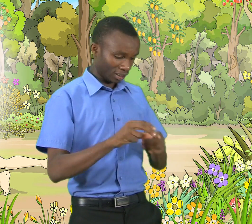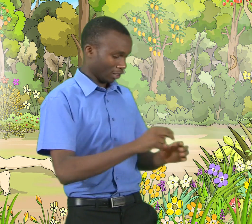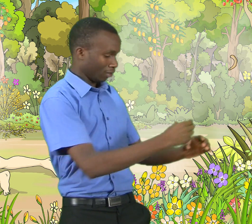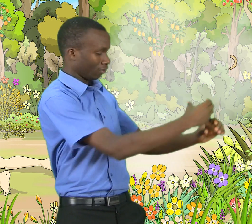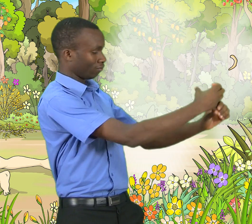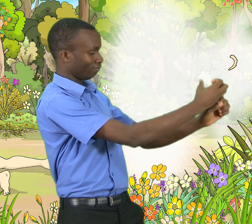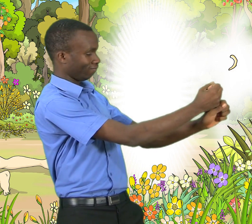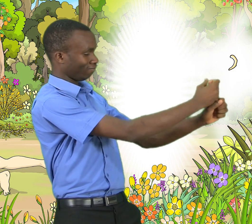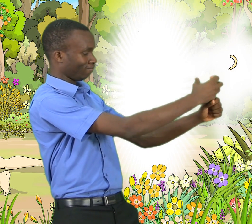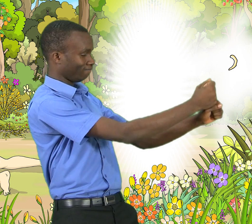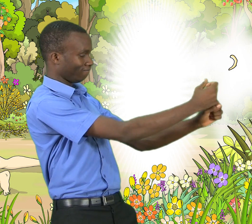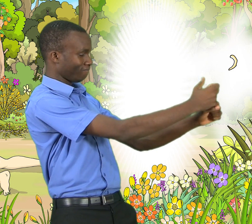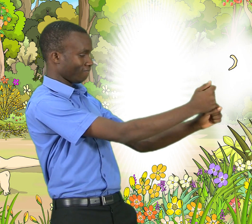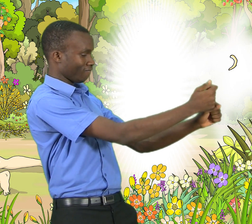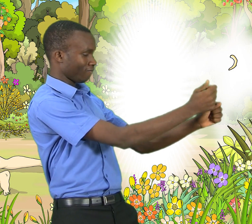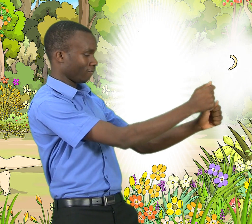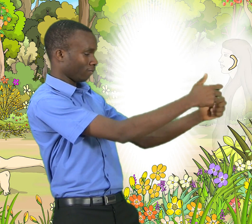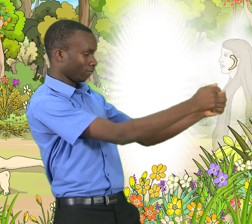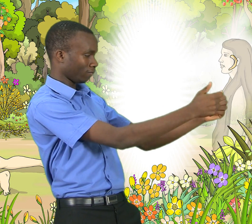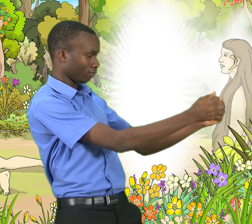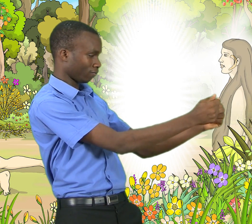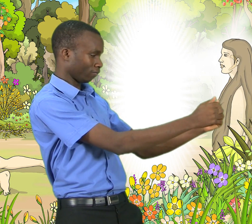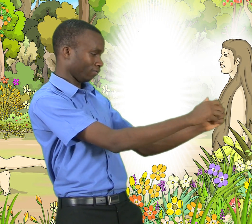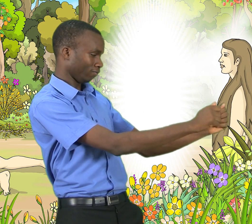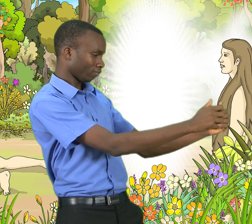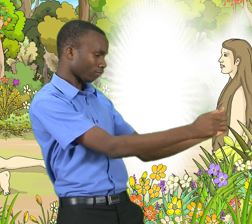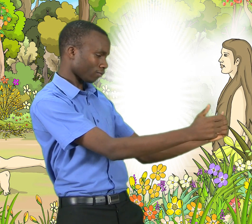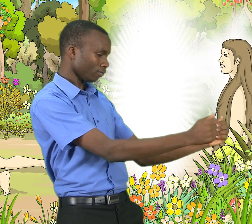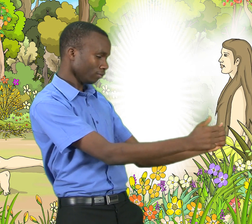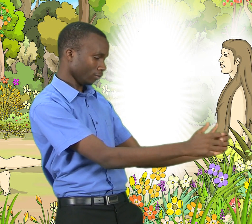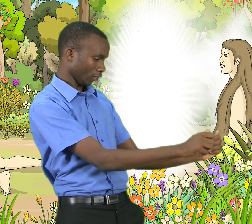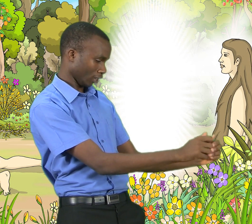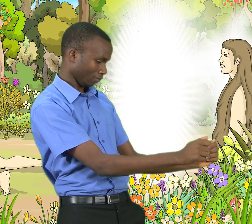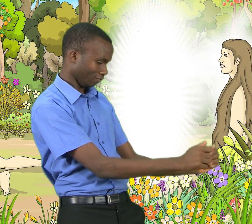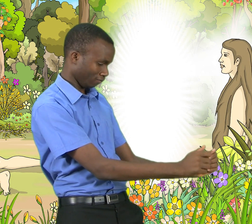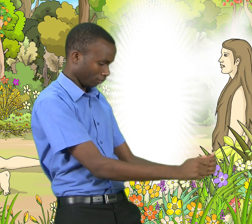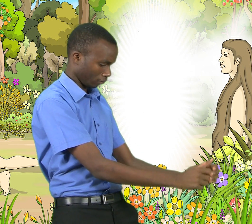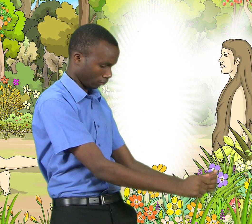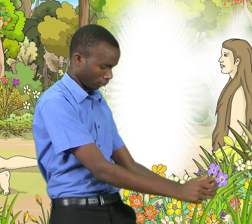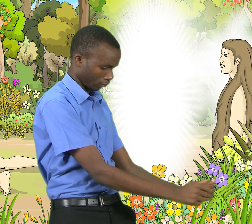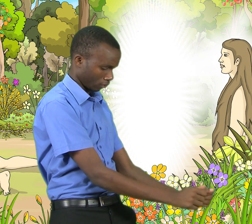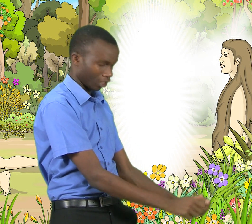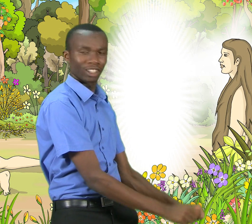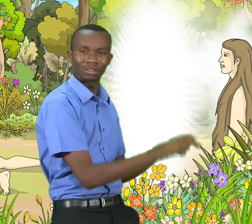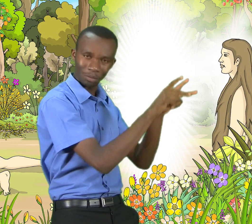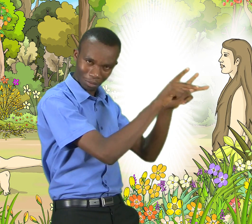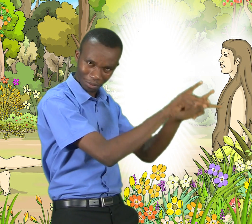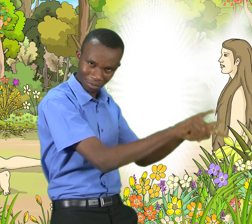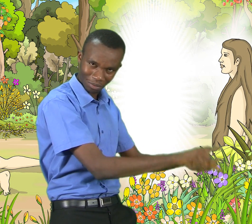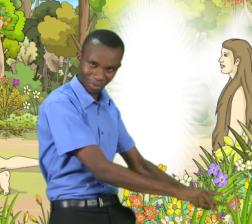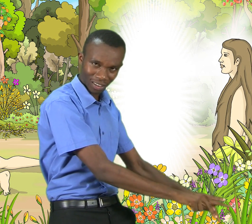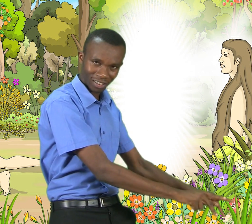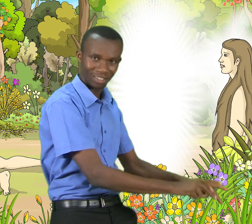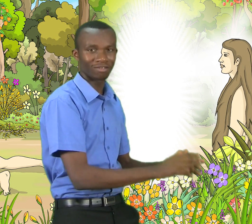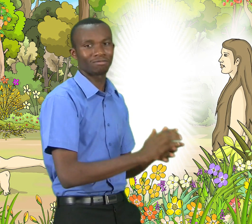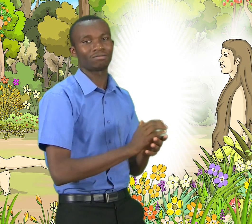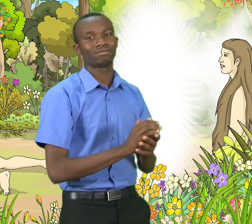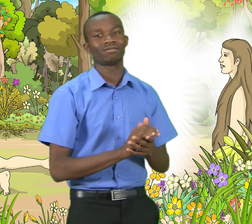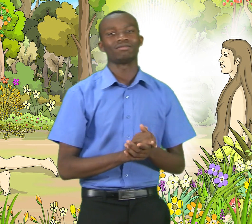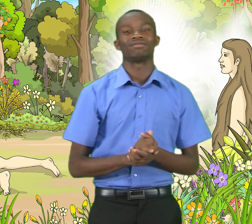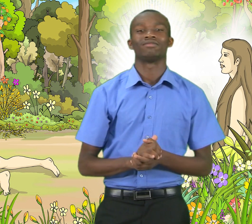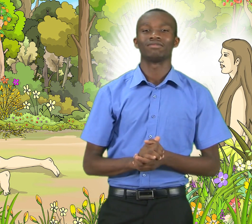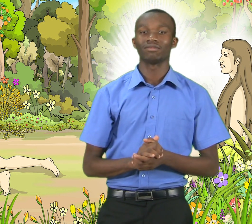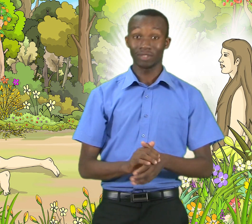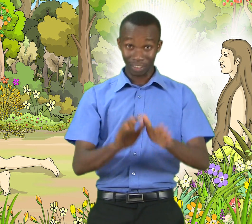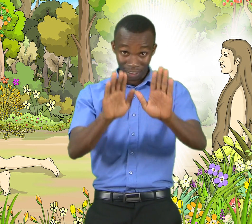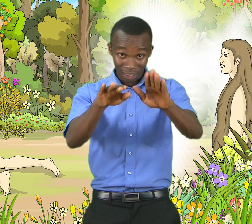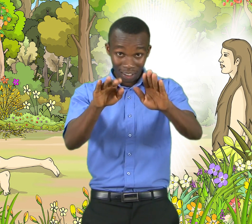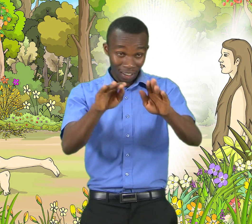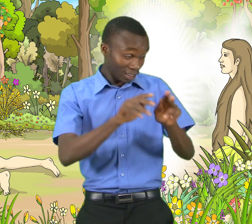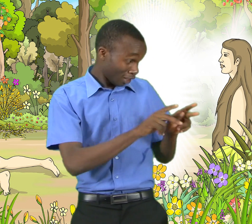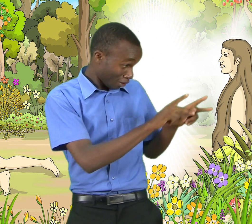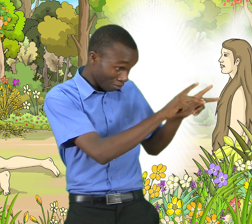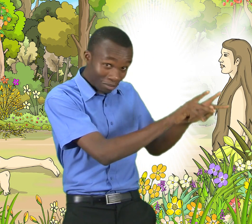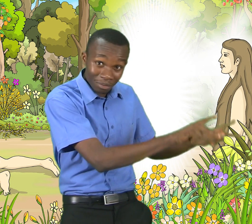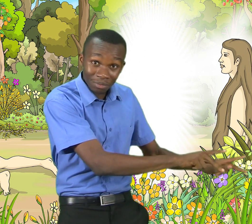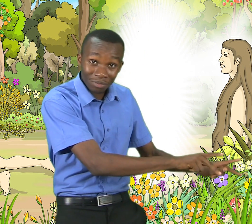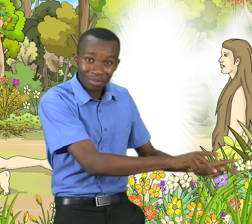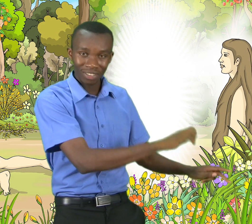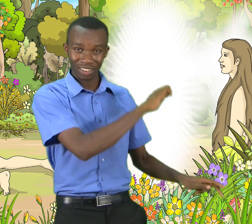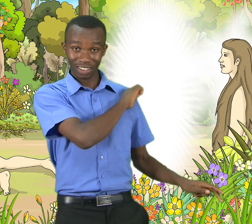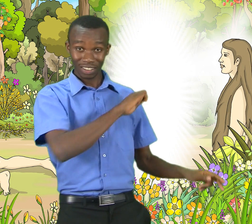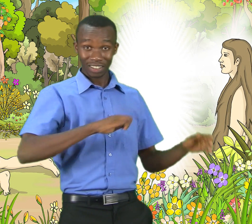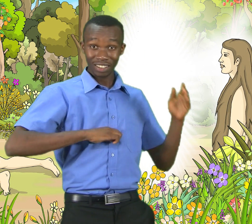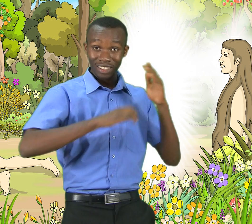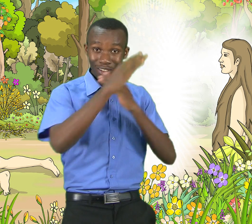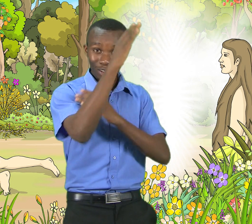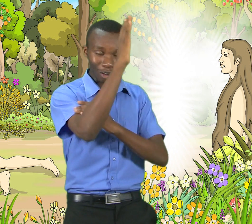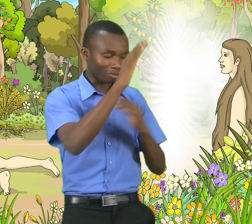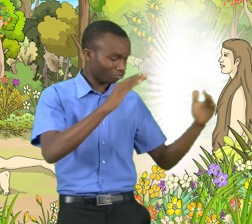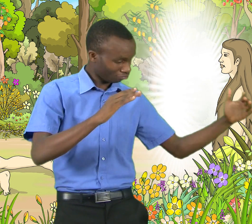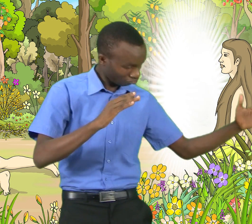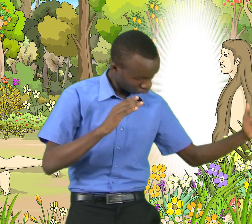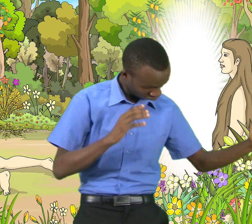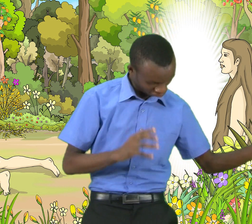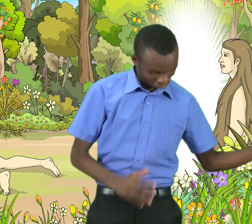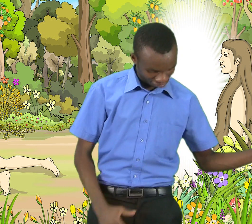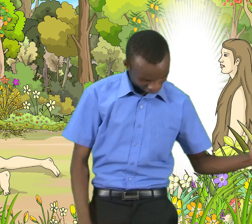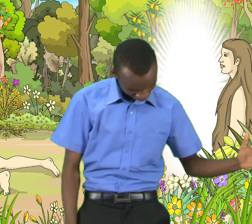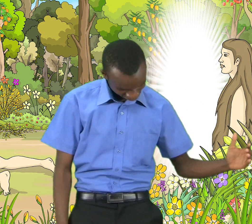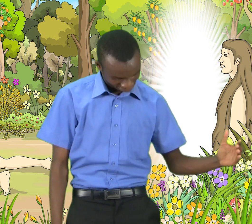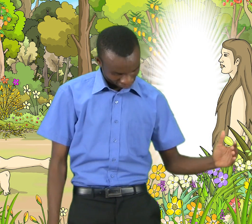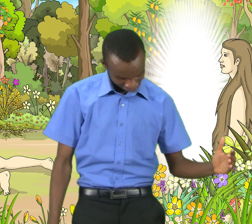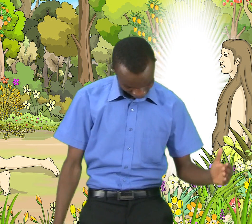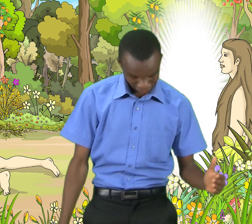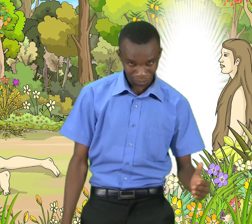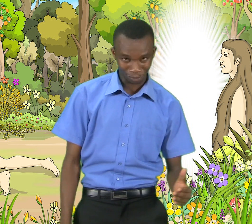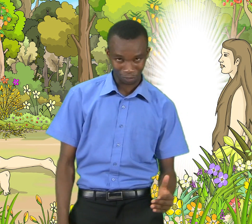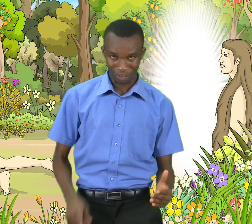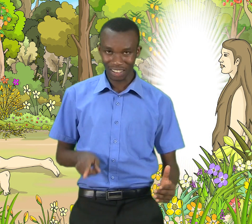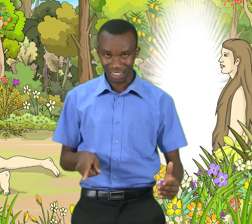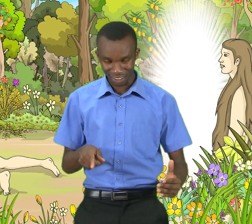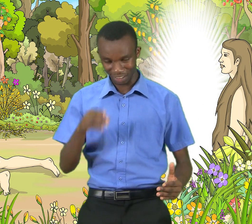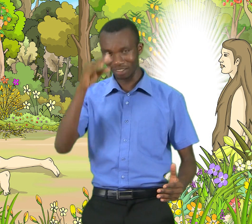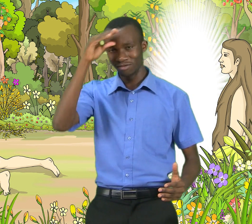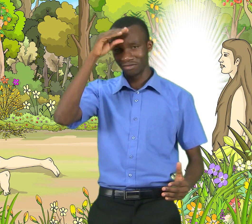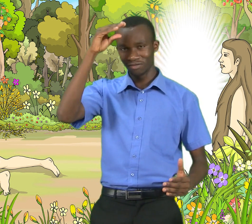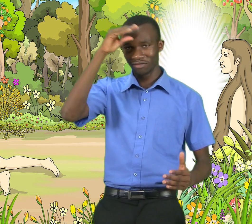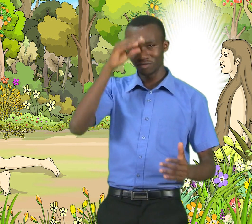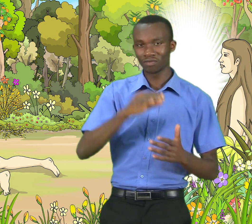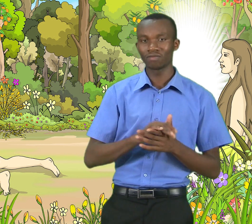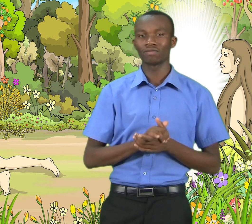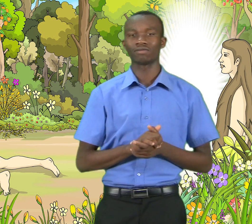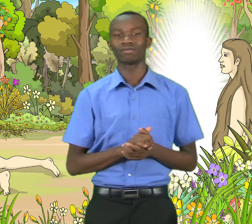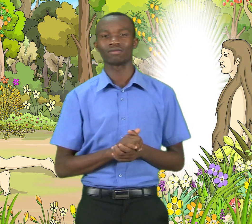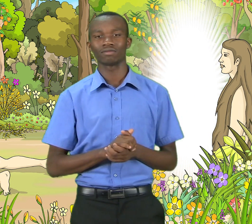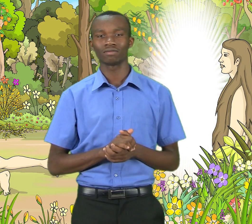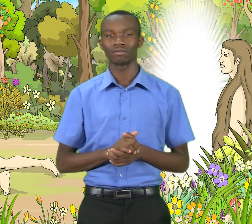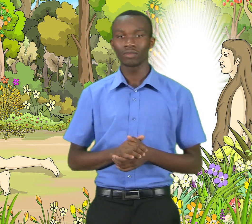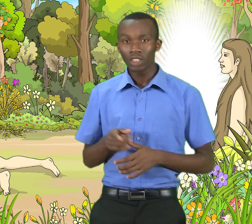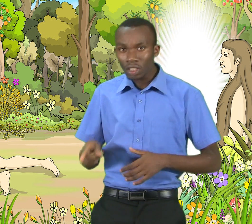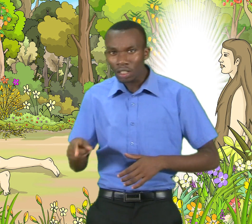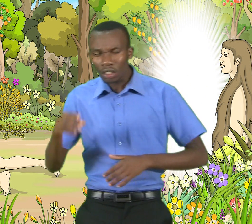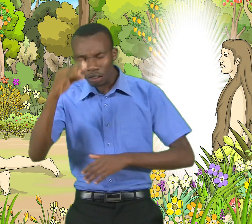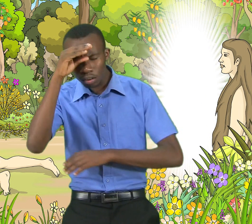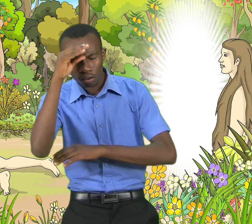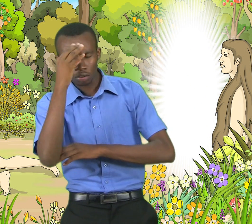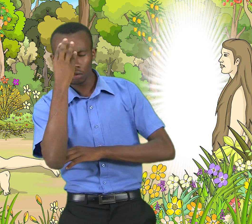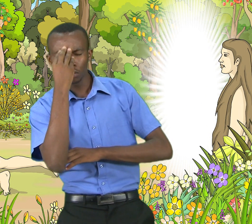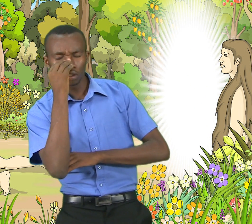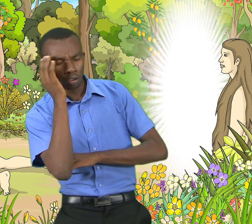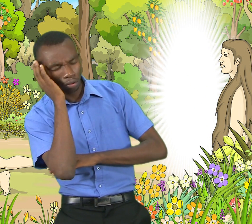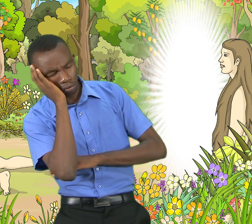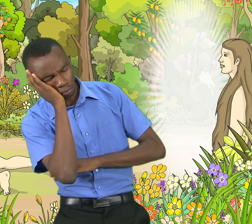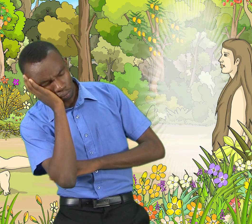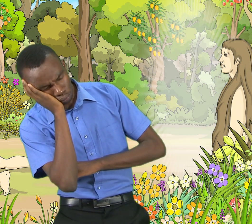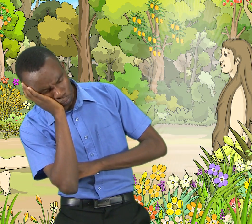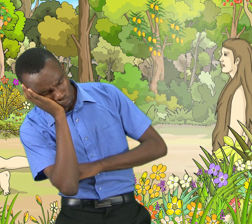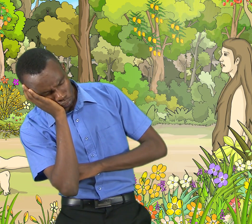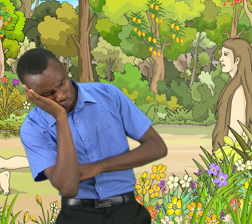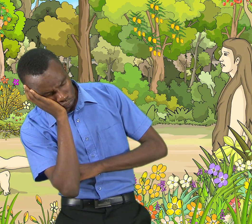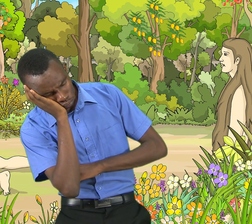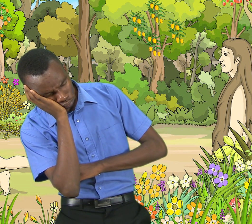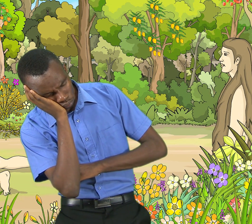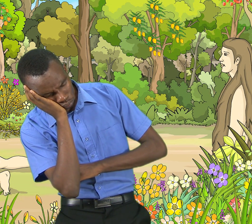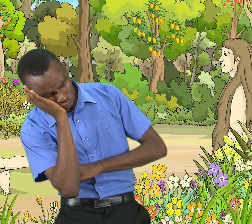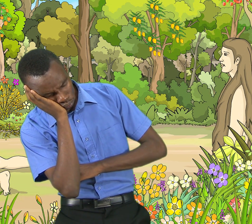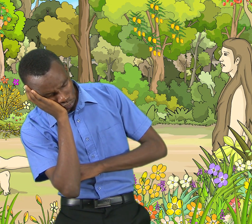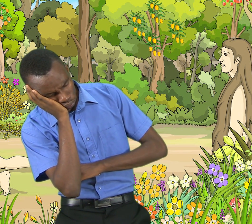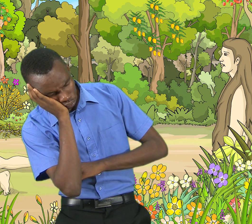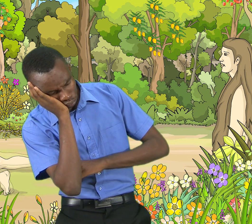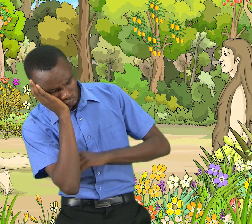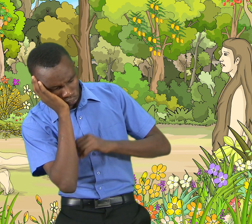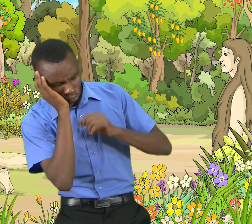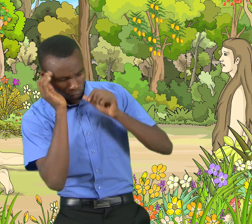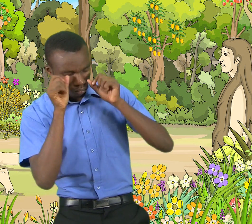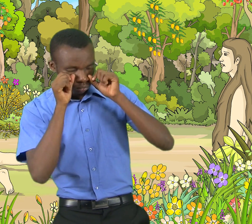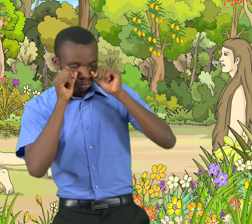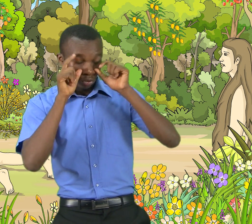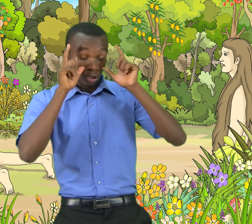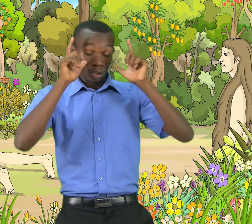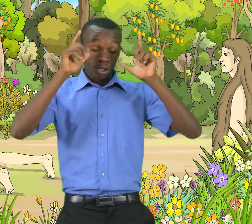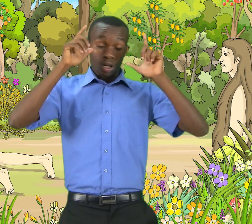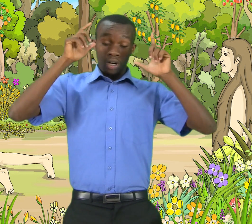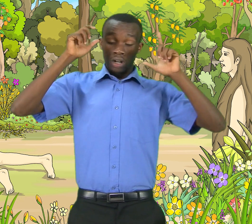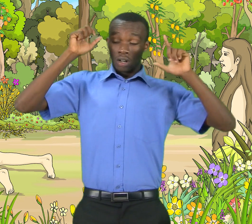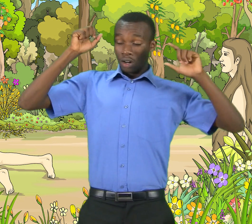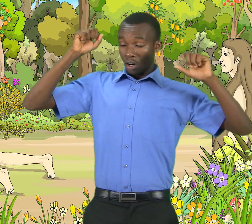And from the rib that the LORD God had taken from the man, He made a woman and brought her to him.